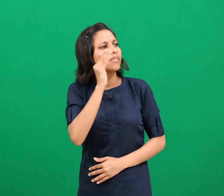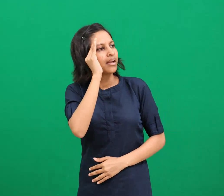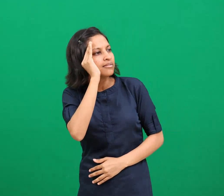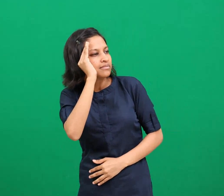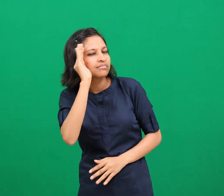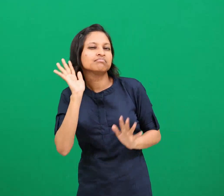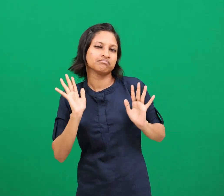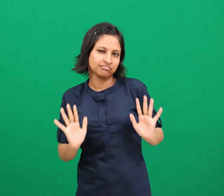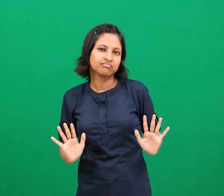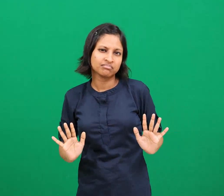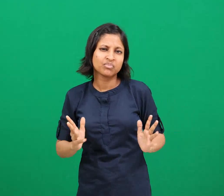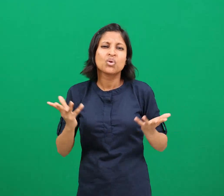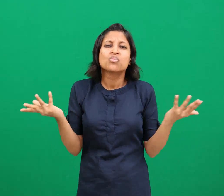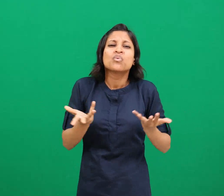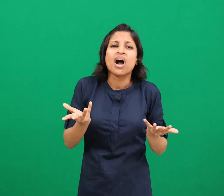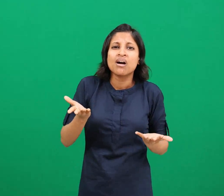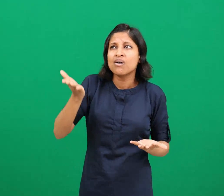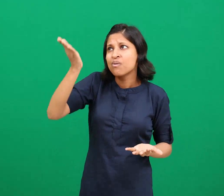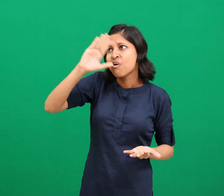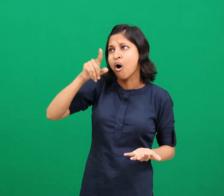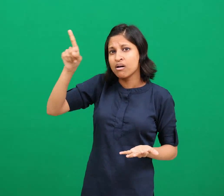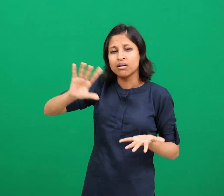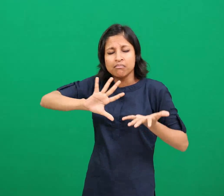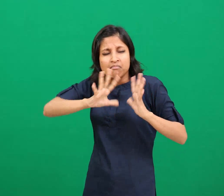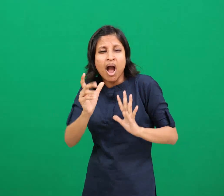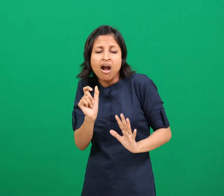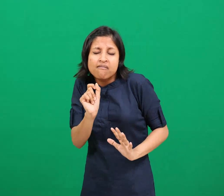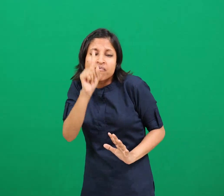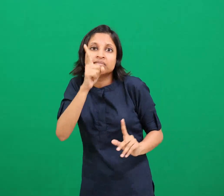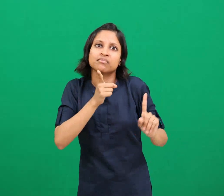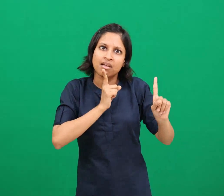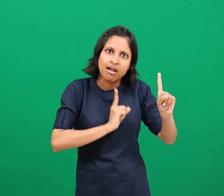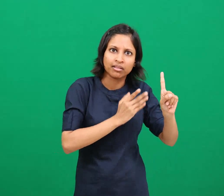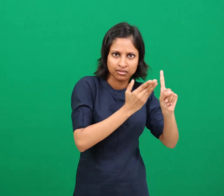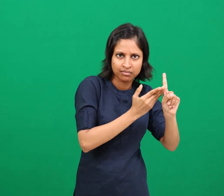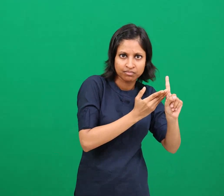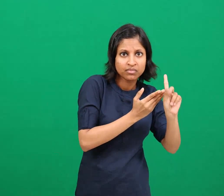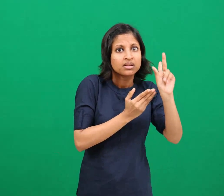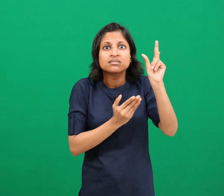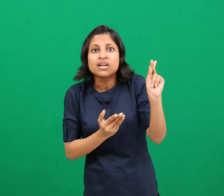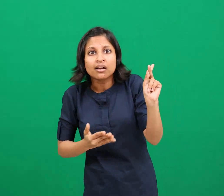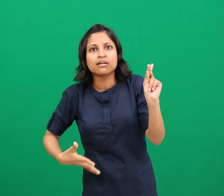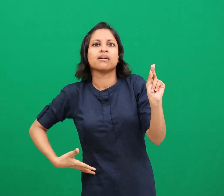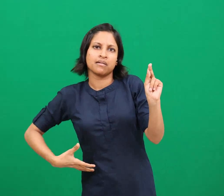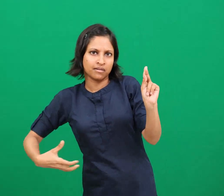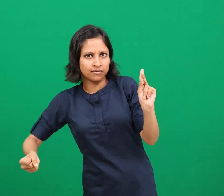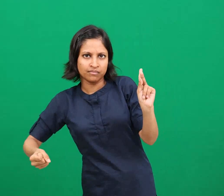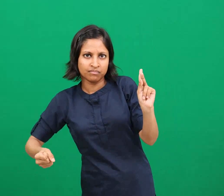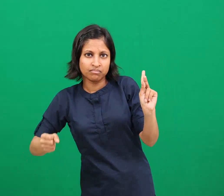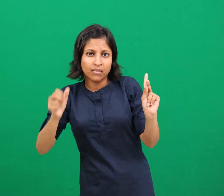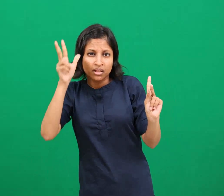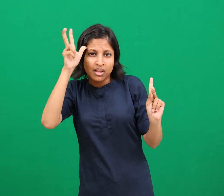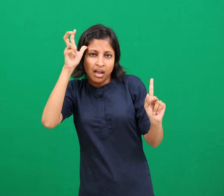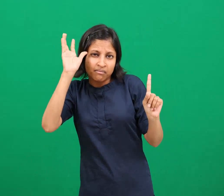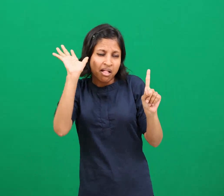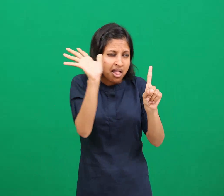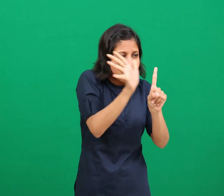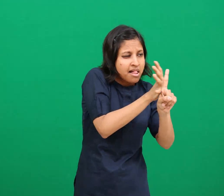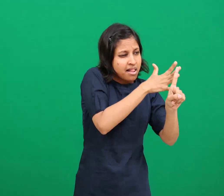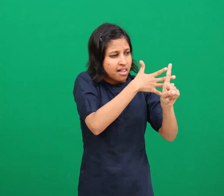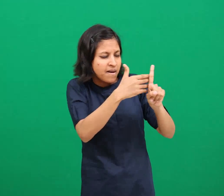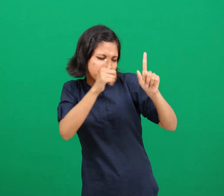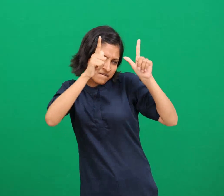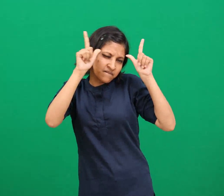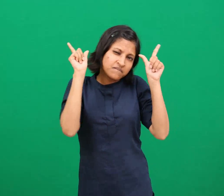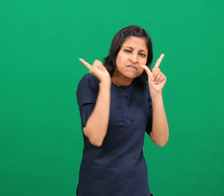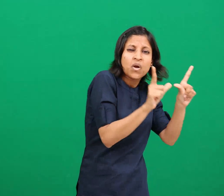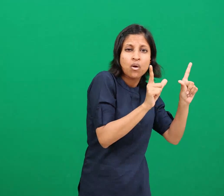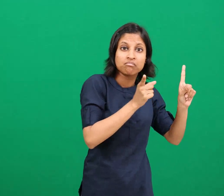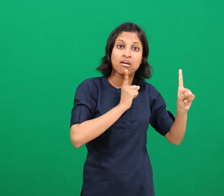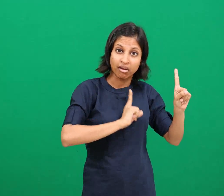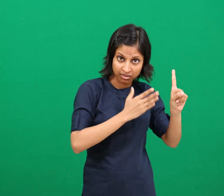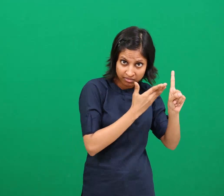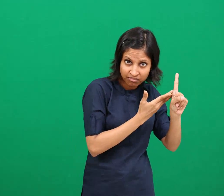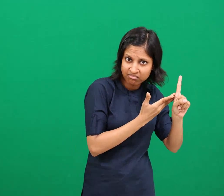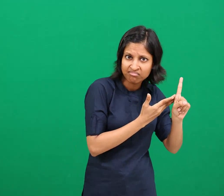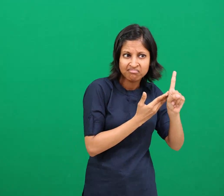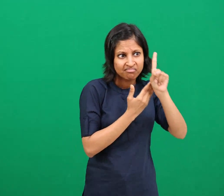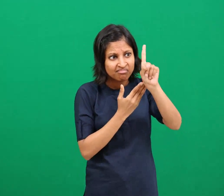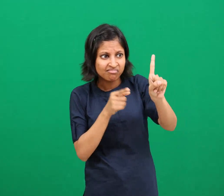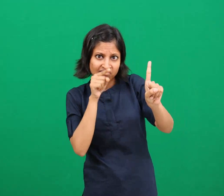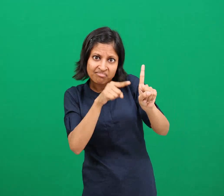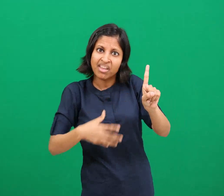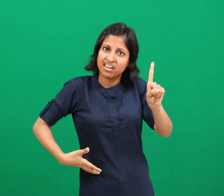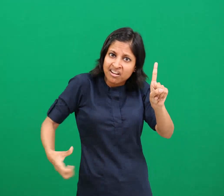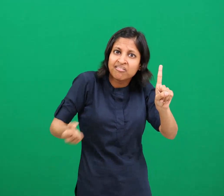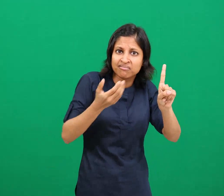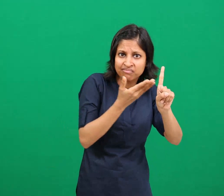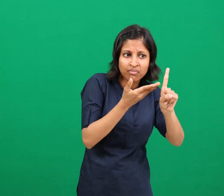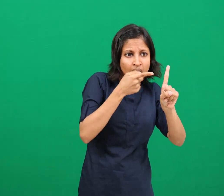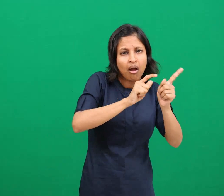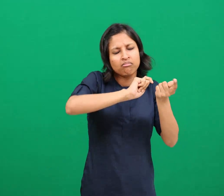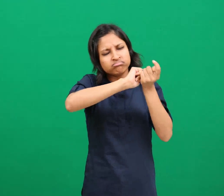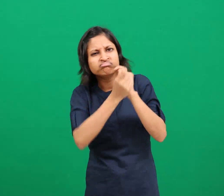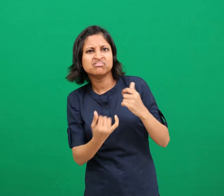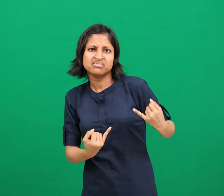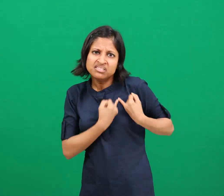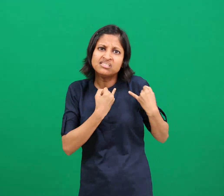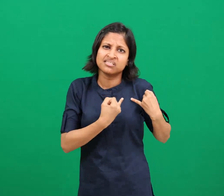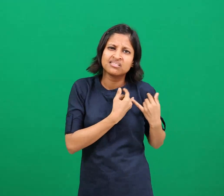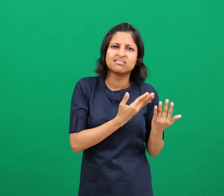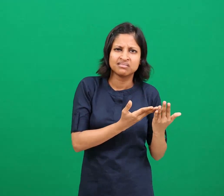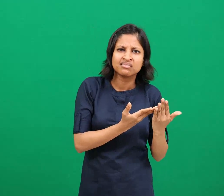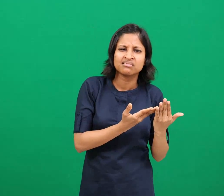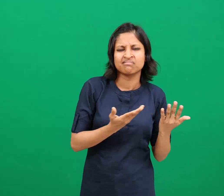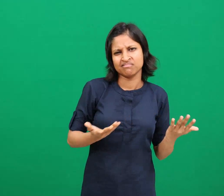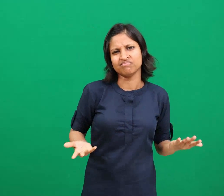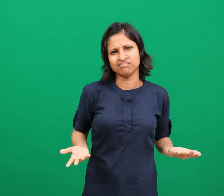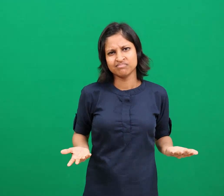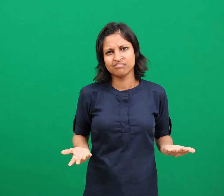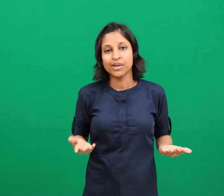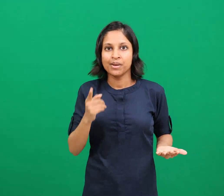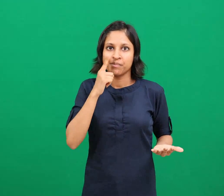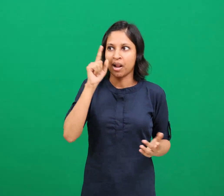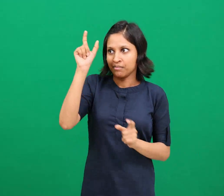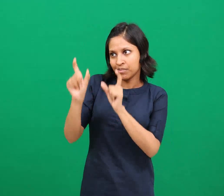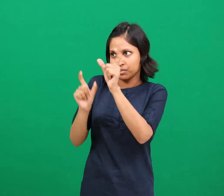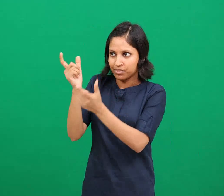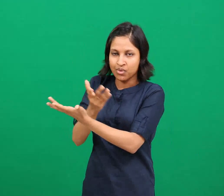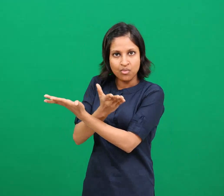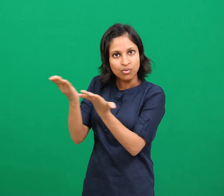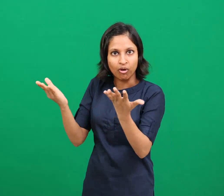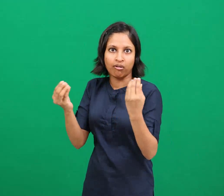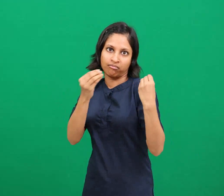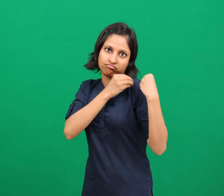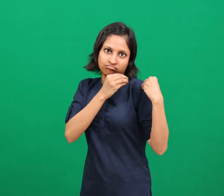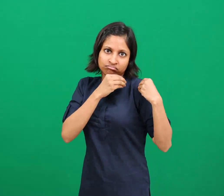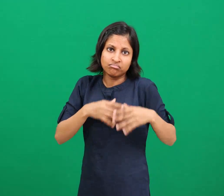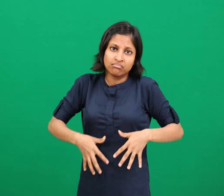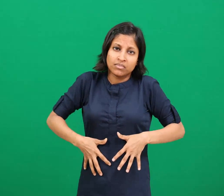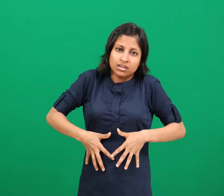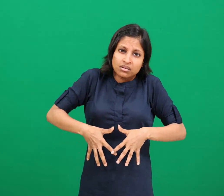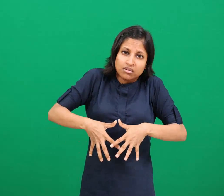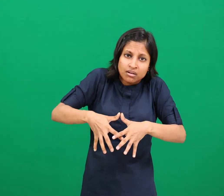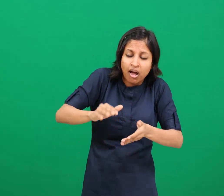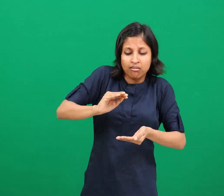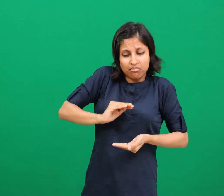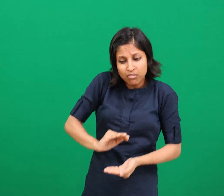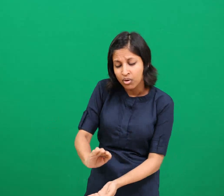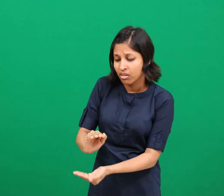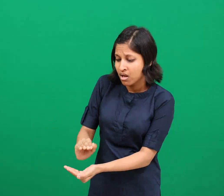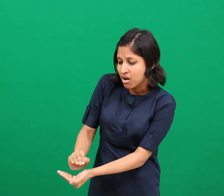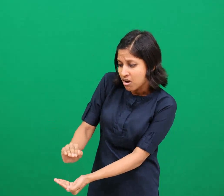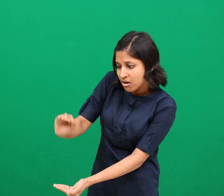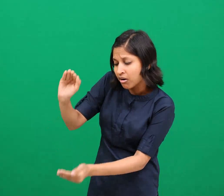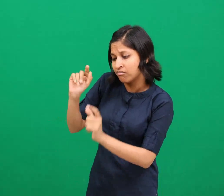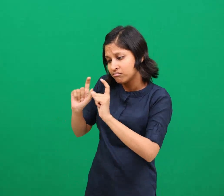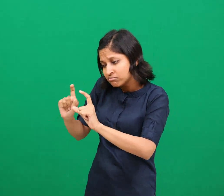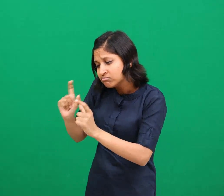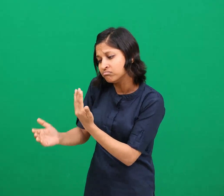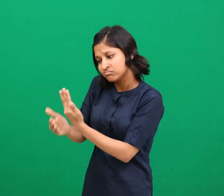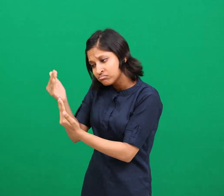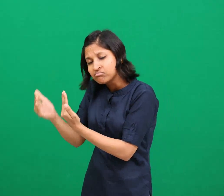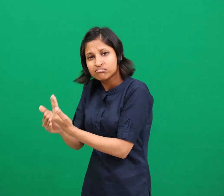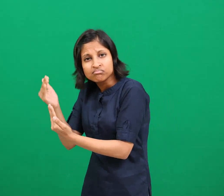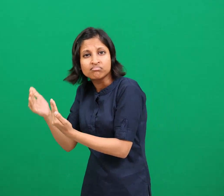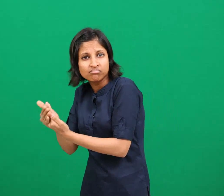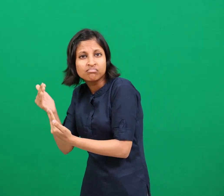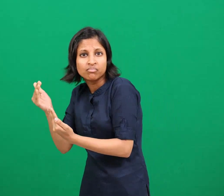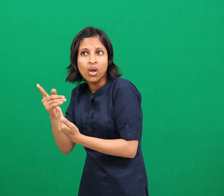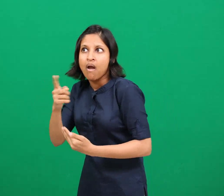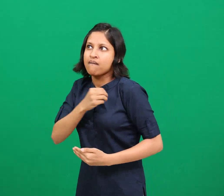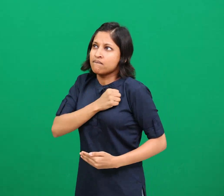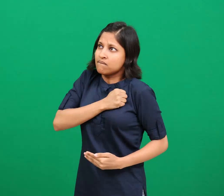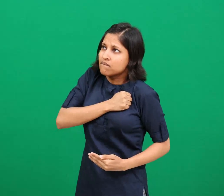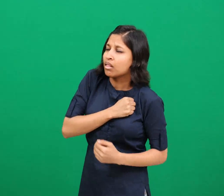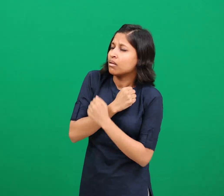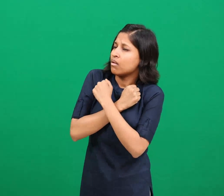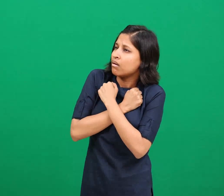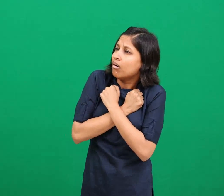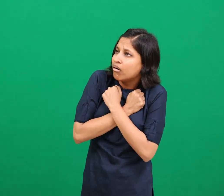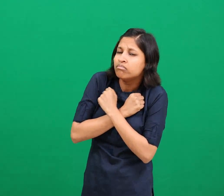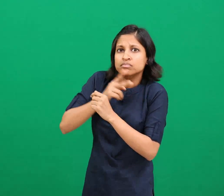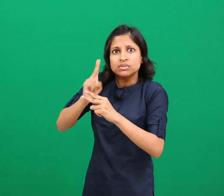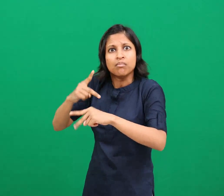For Adam was formed first, and then Eve. And it was not Adam who was deceived, but the woman who was deceived and fell into transgression.